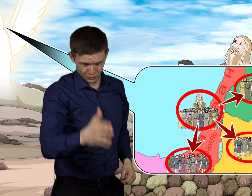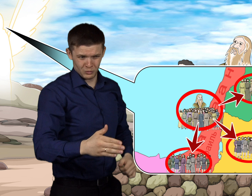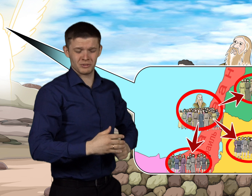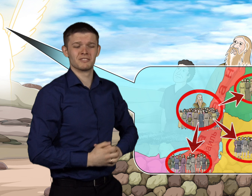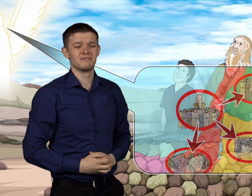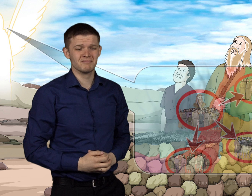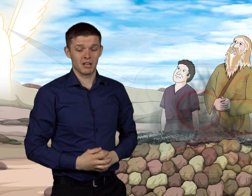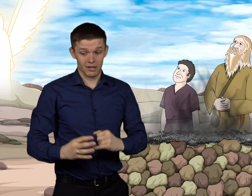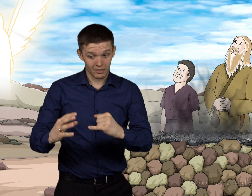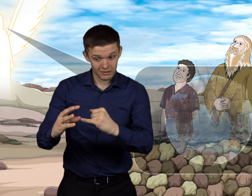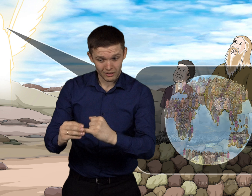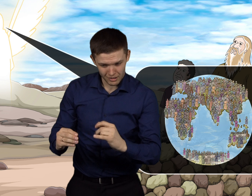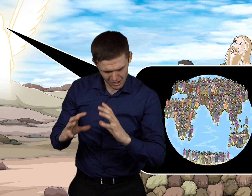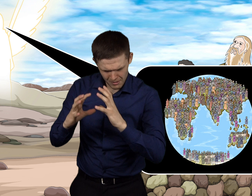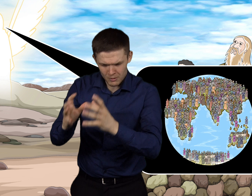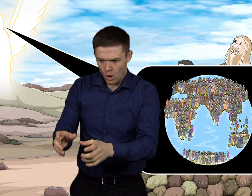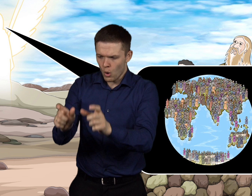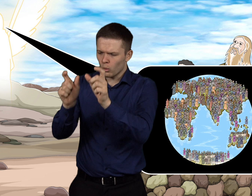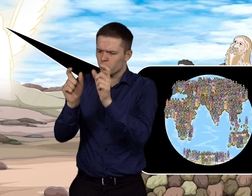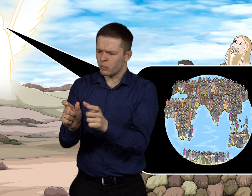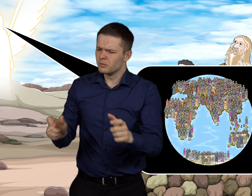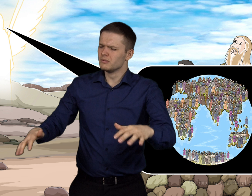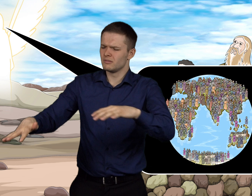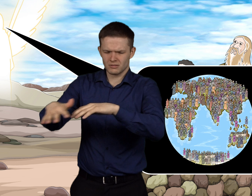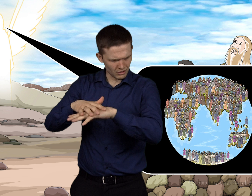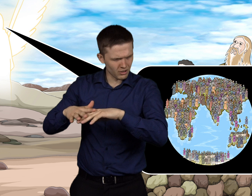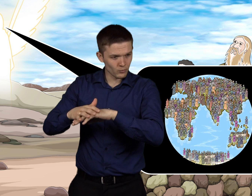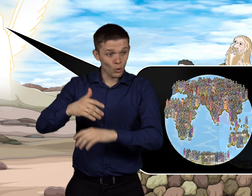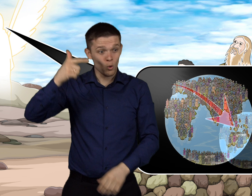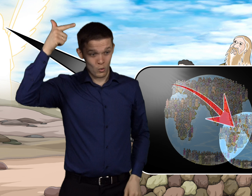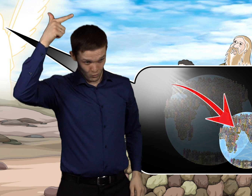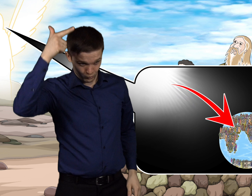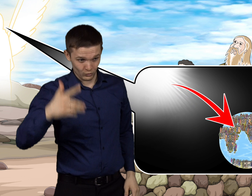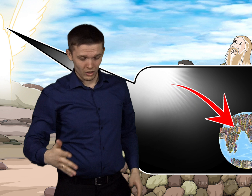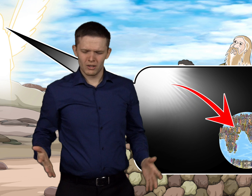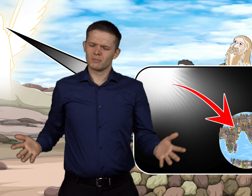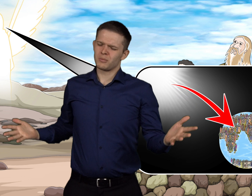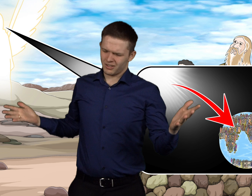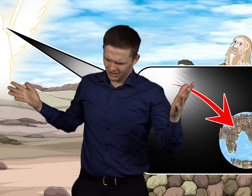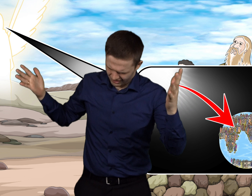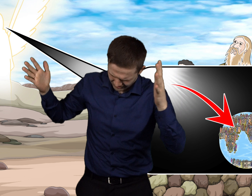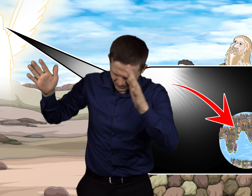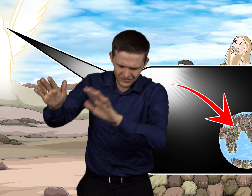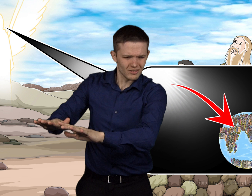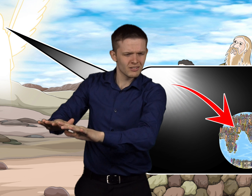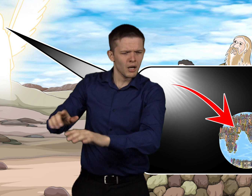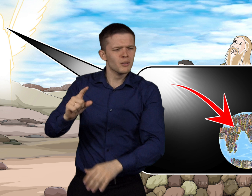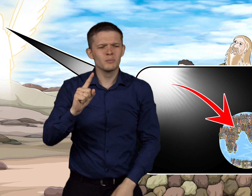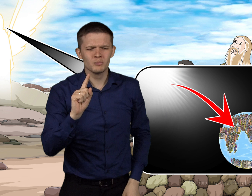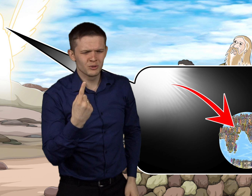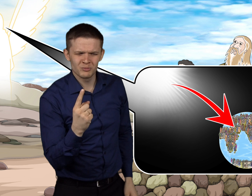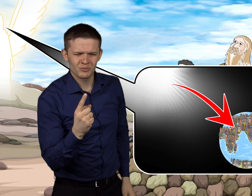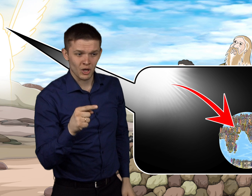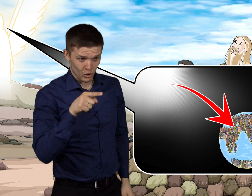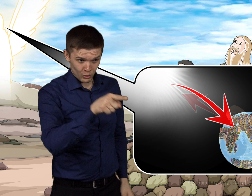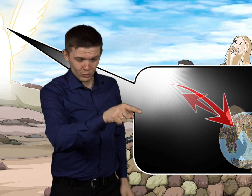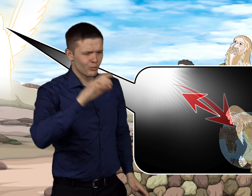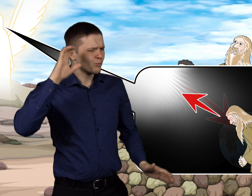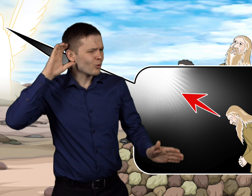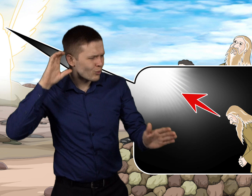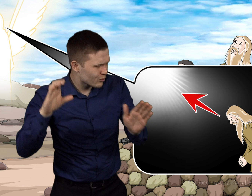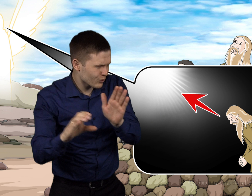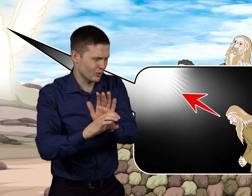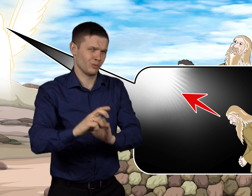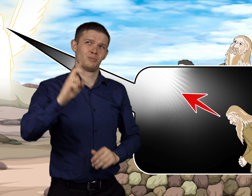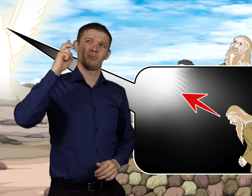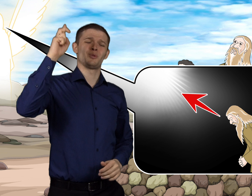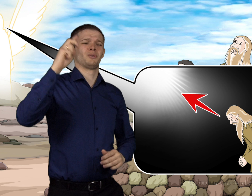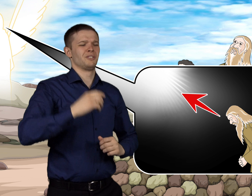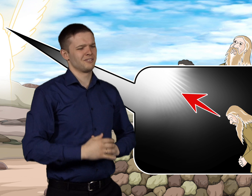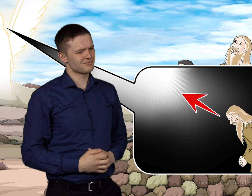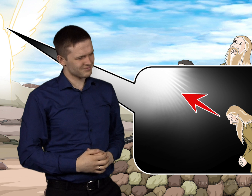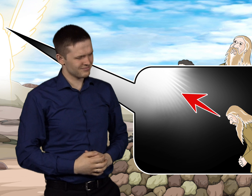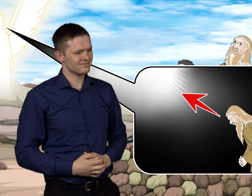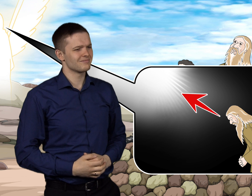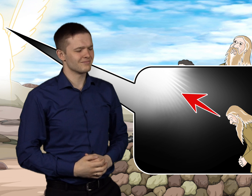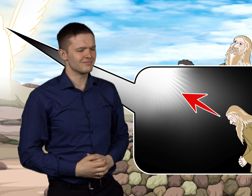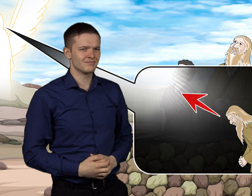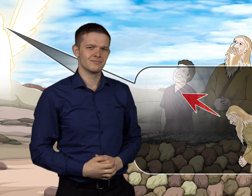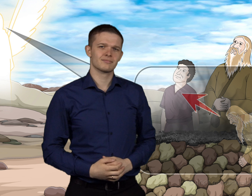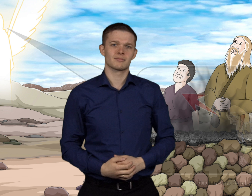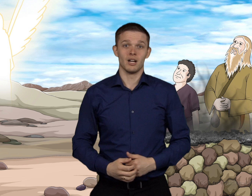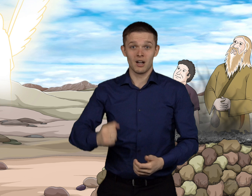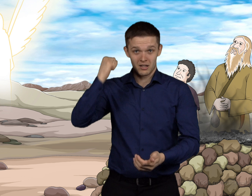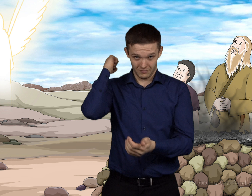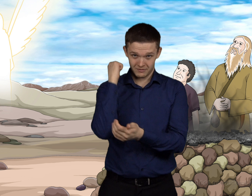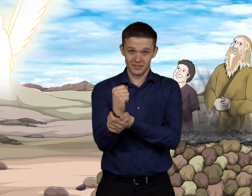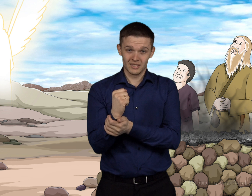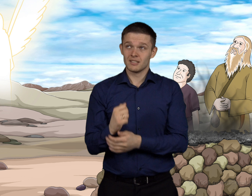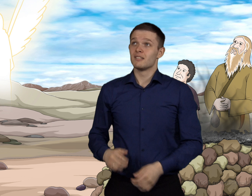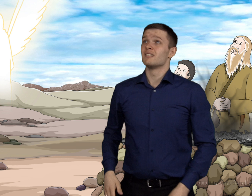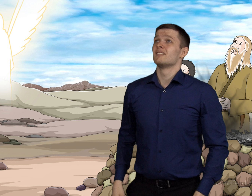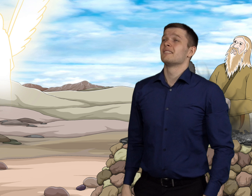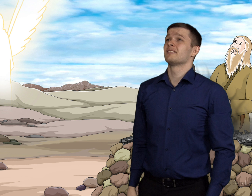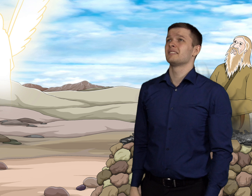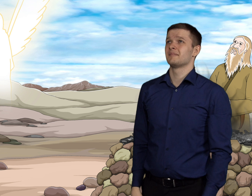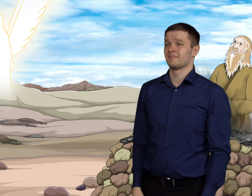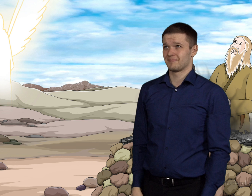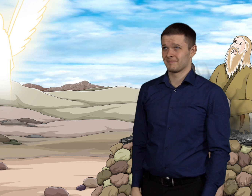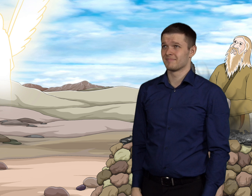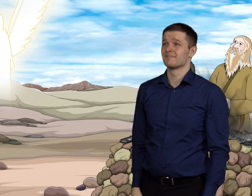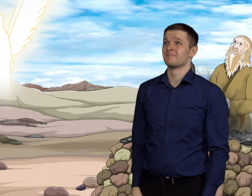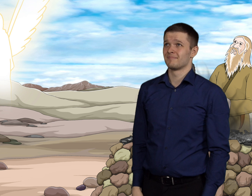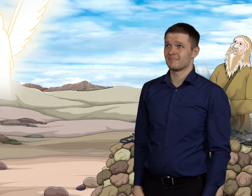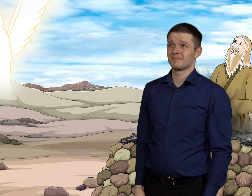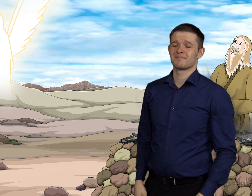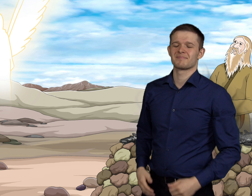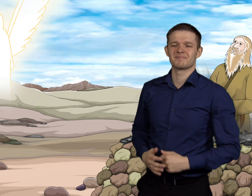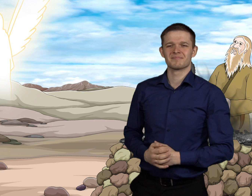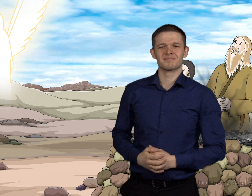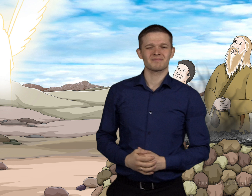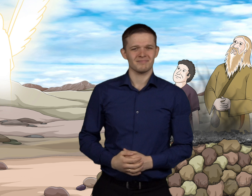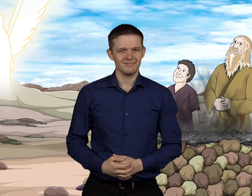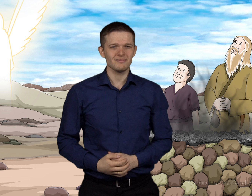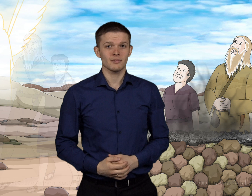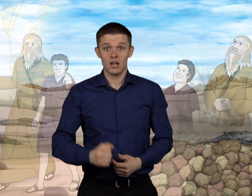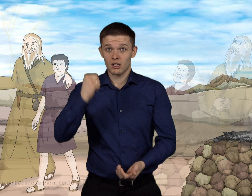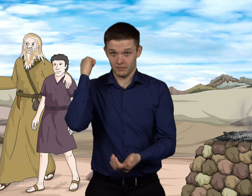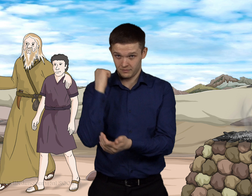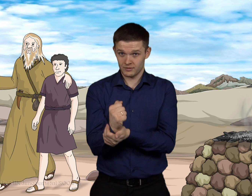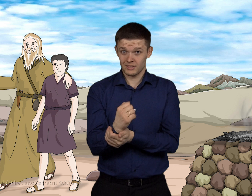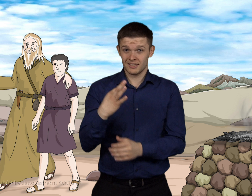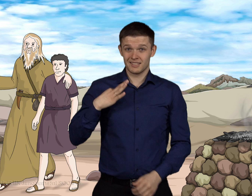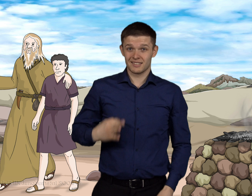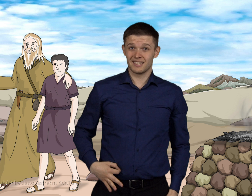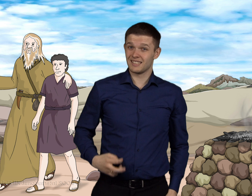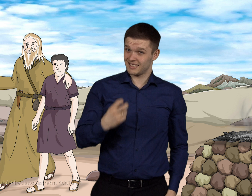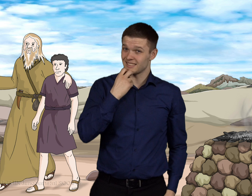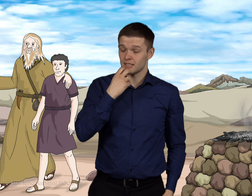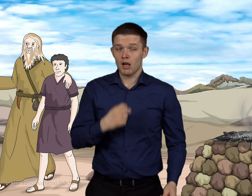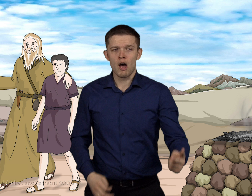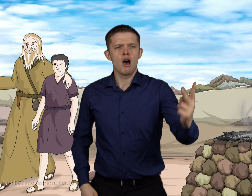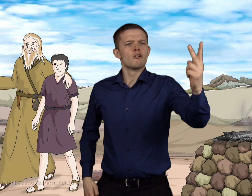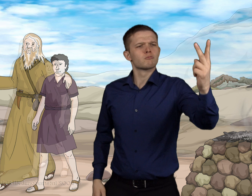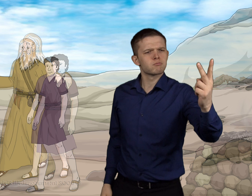And through your offspring all nations of the earth will be blessed, because you have obeyed My voice.”